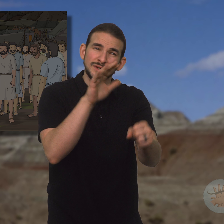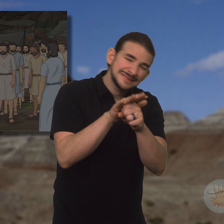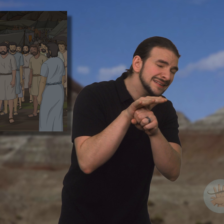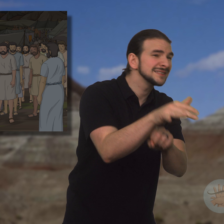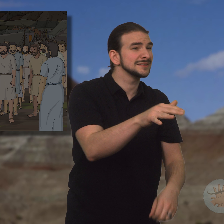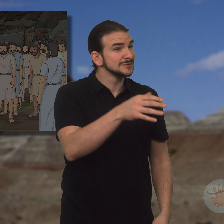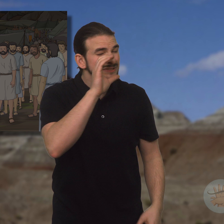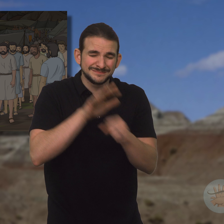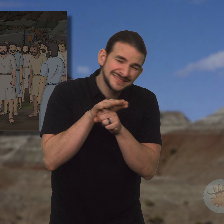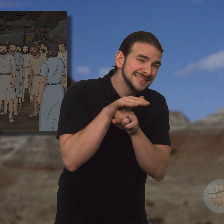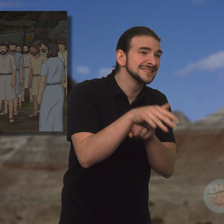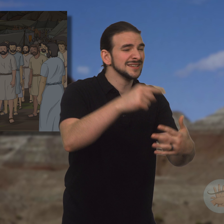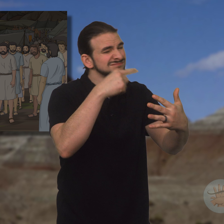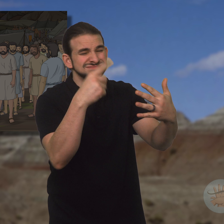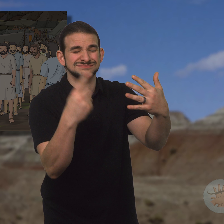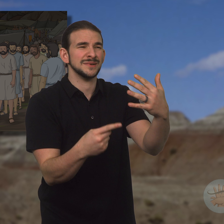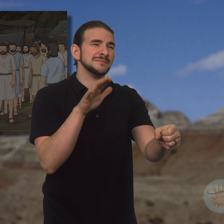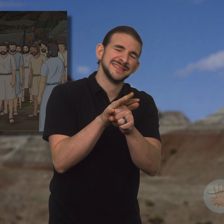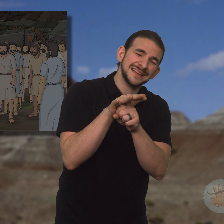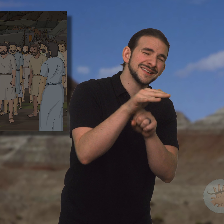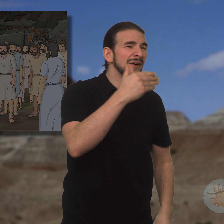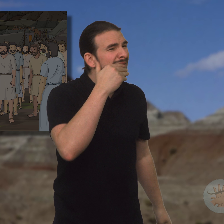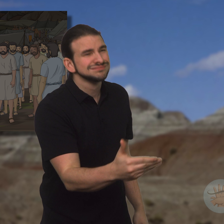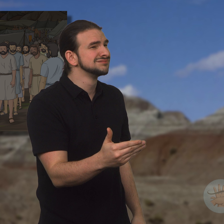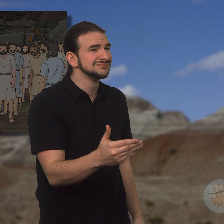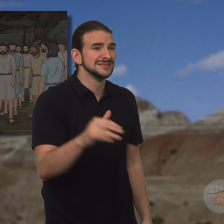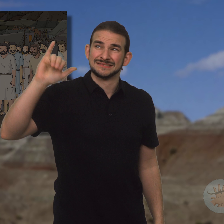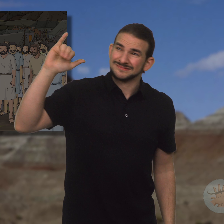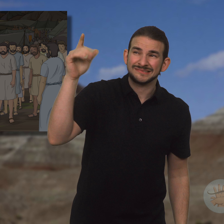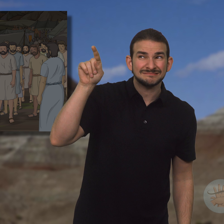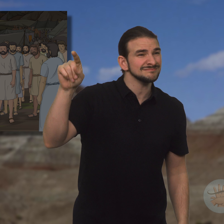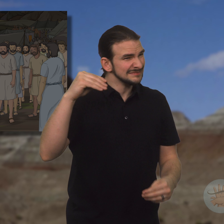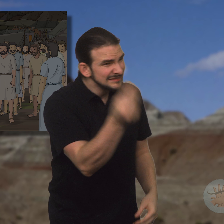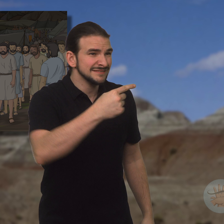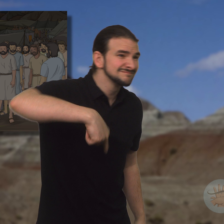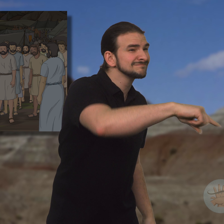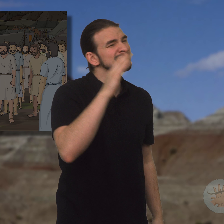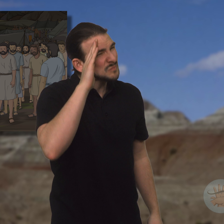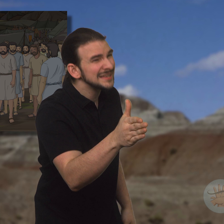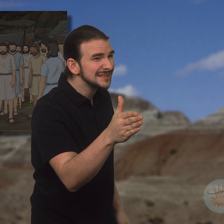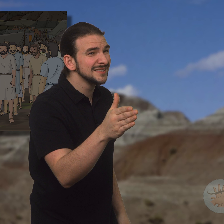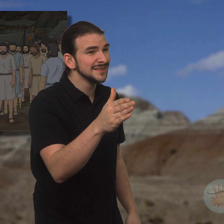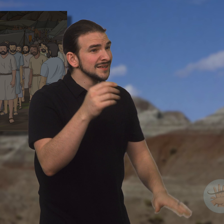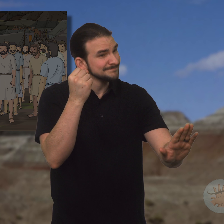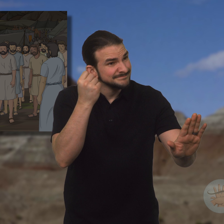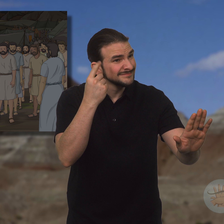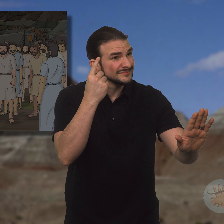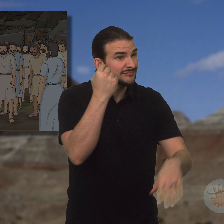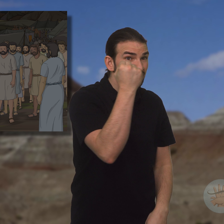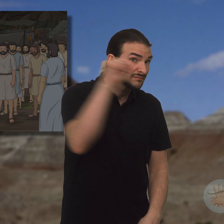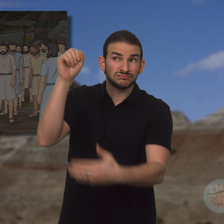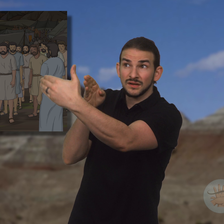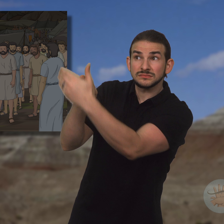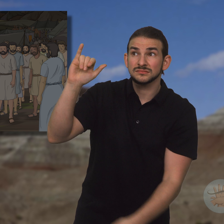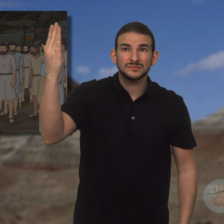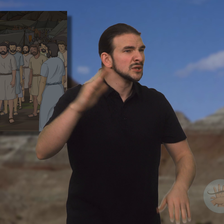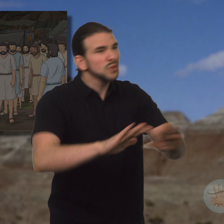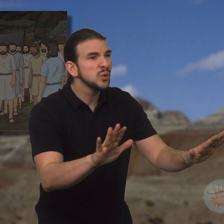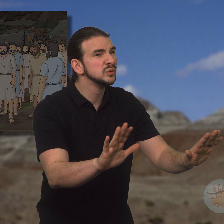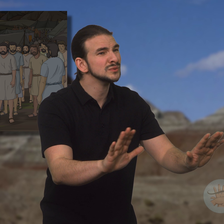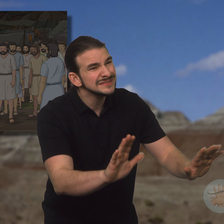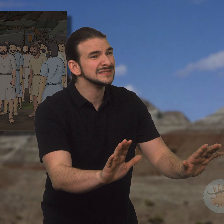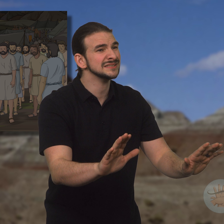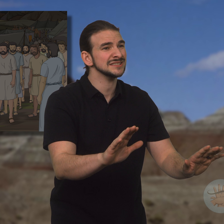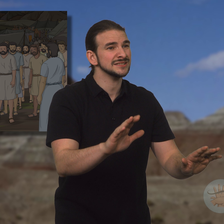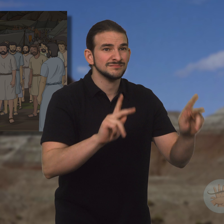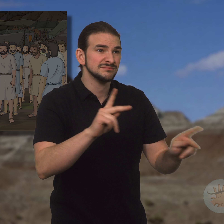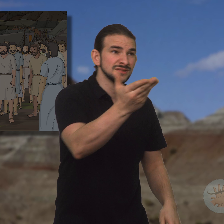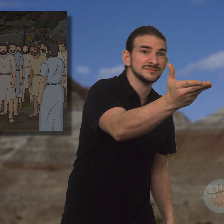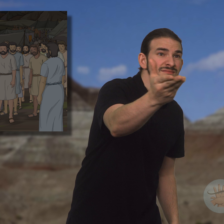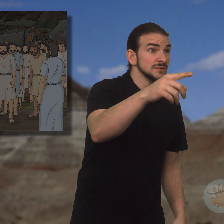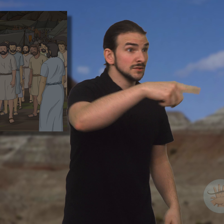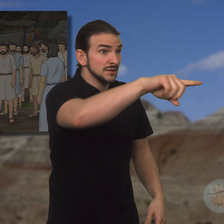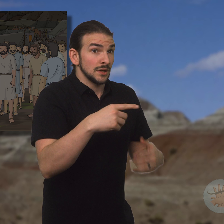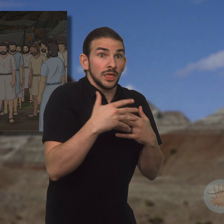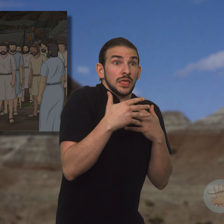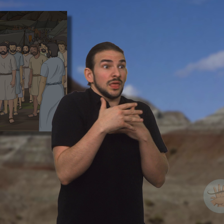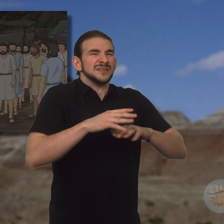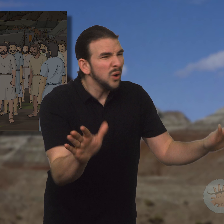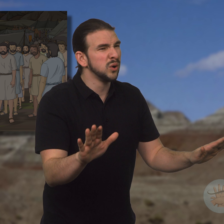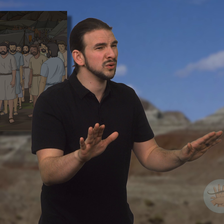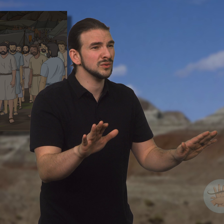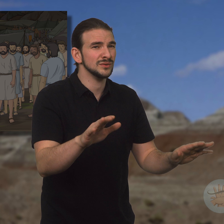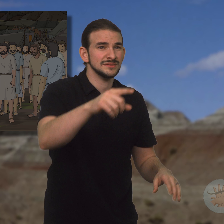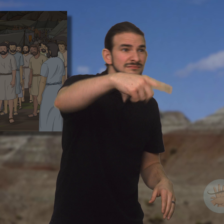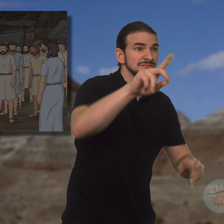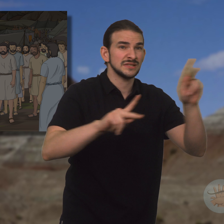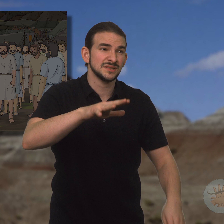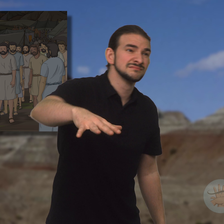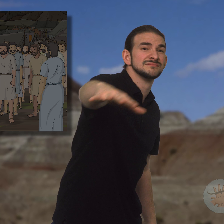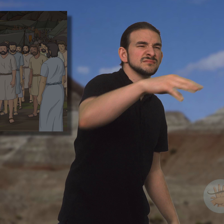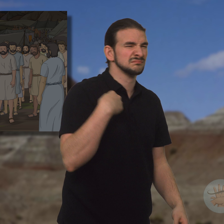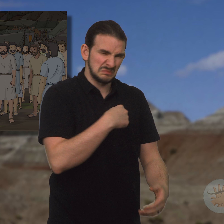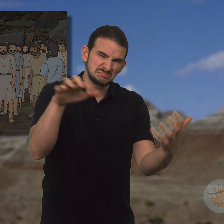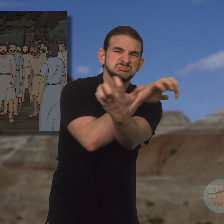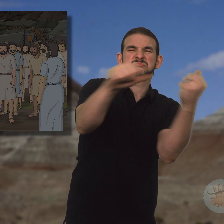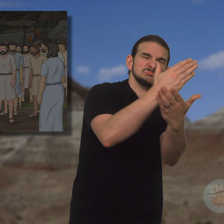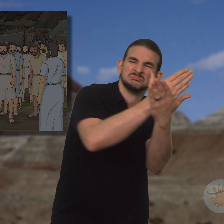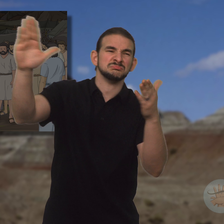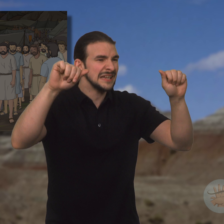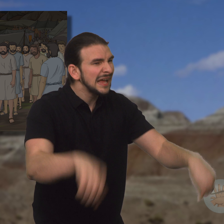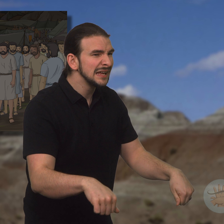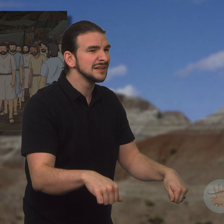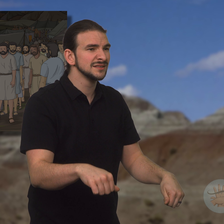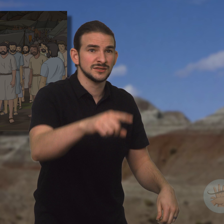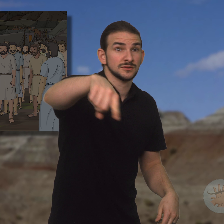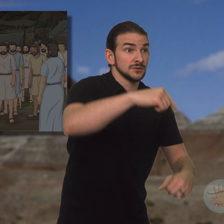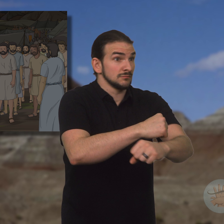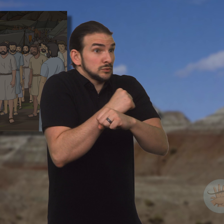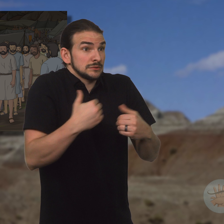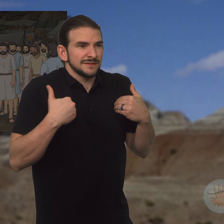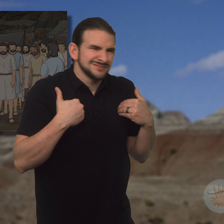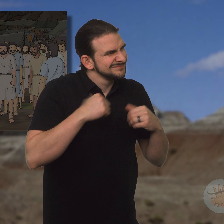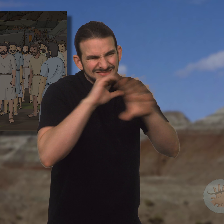Only do not rebel against the LORD, and do not be afraid of the people of the land, for they will be like bread for us.